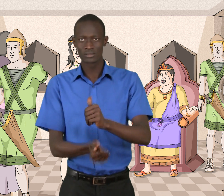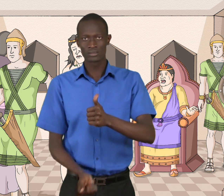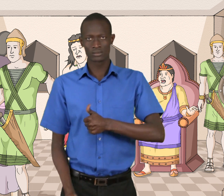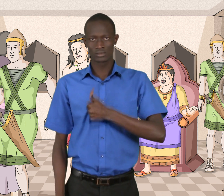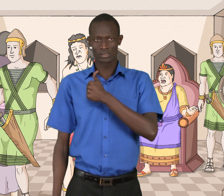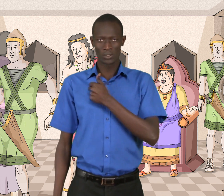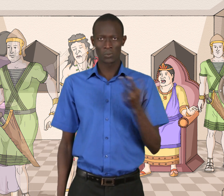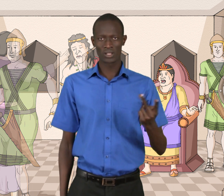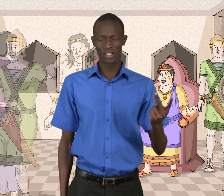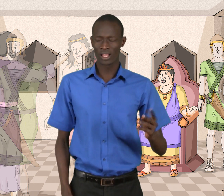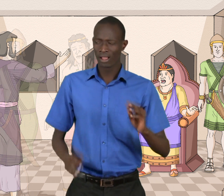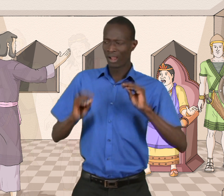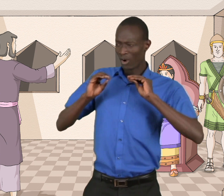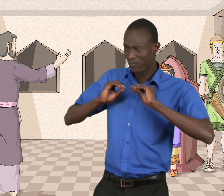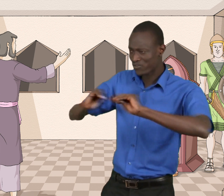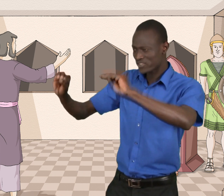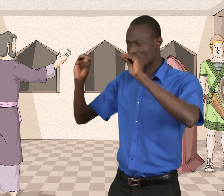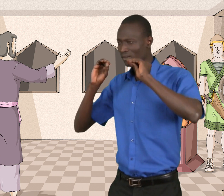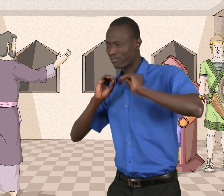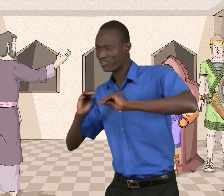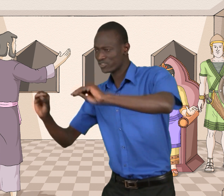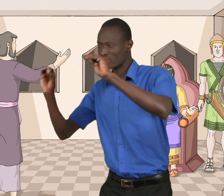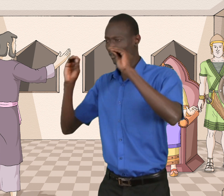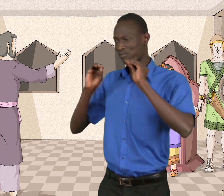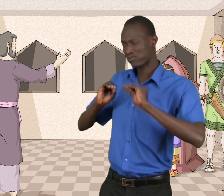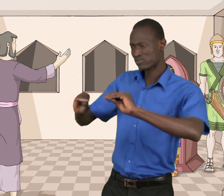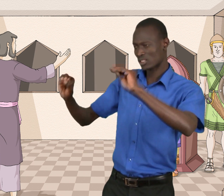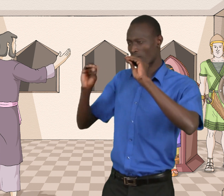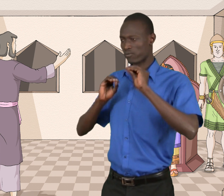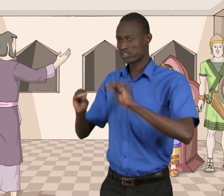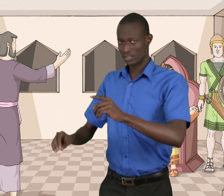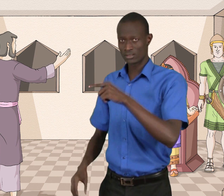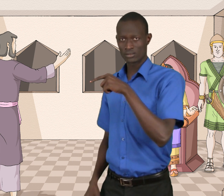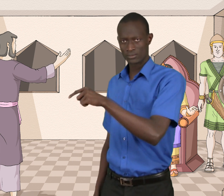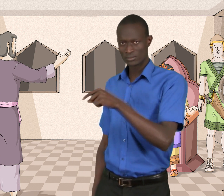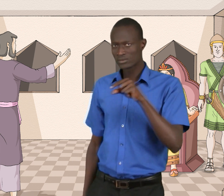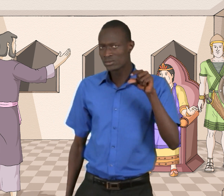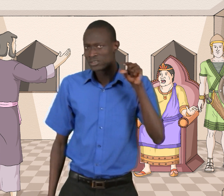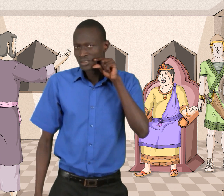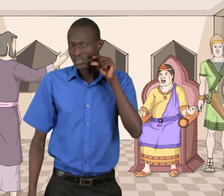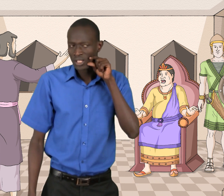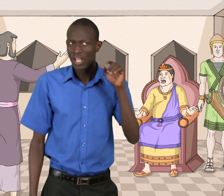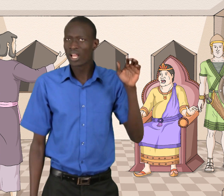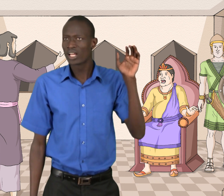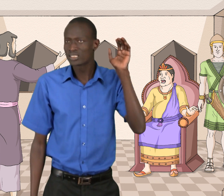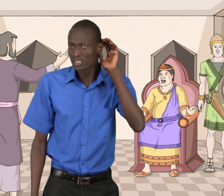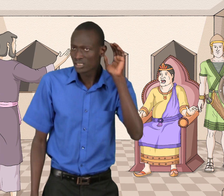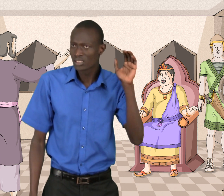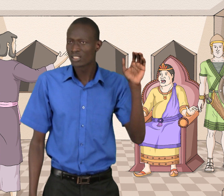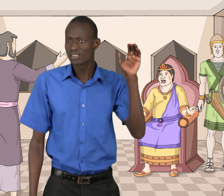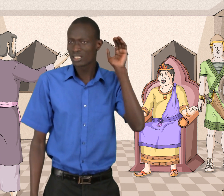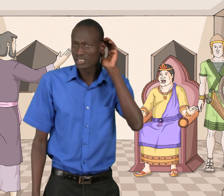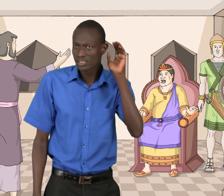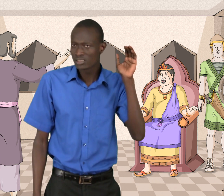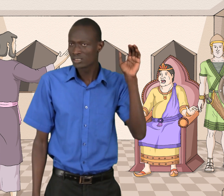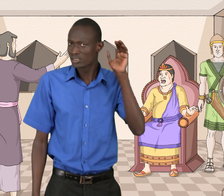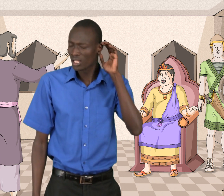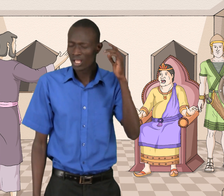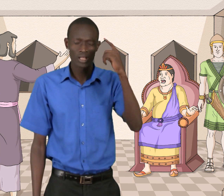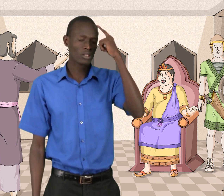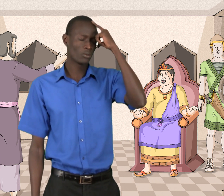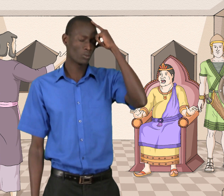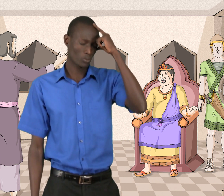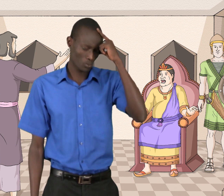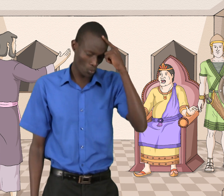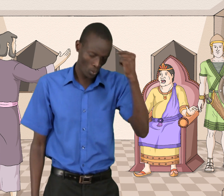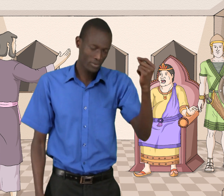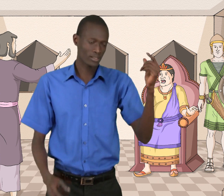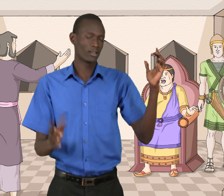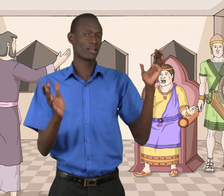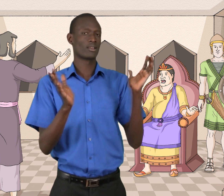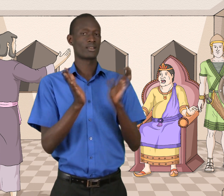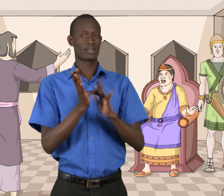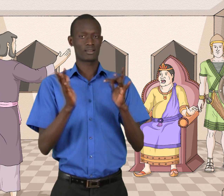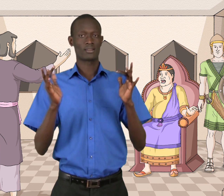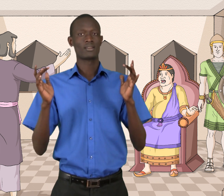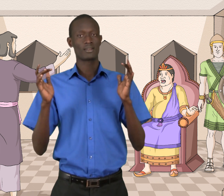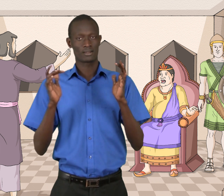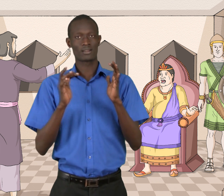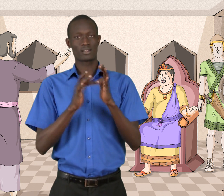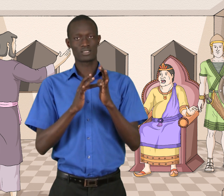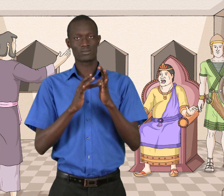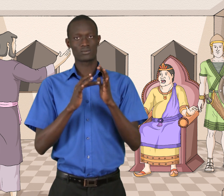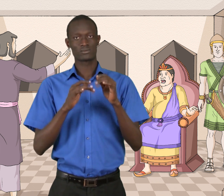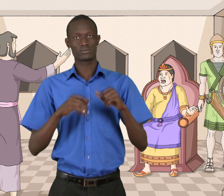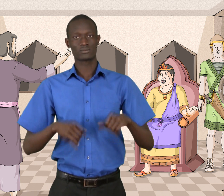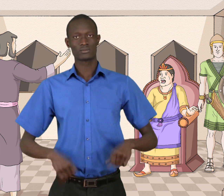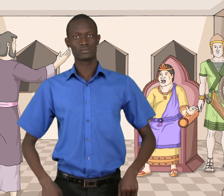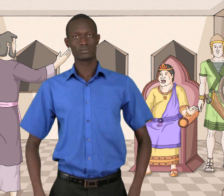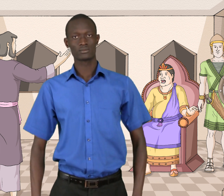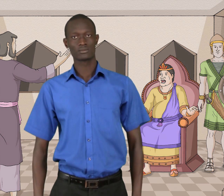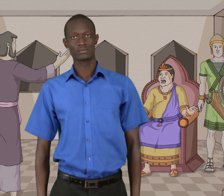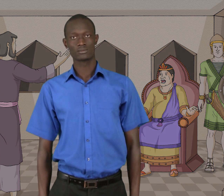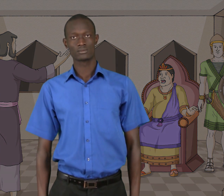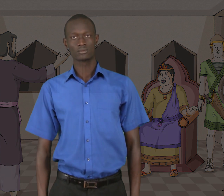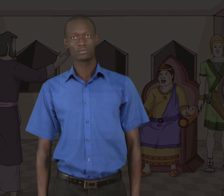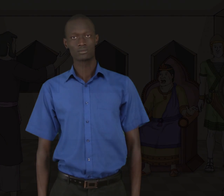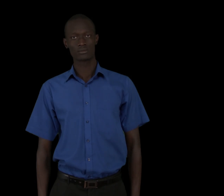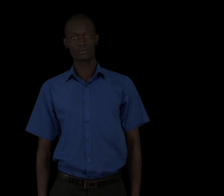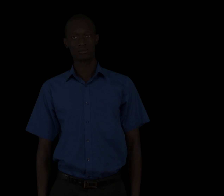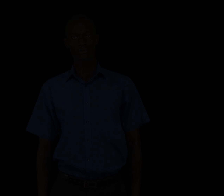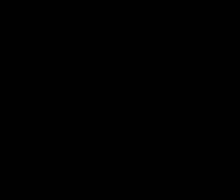When the proconsul saw what had happened, he believed, for he was astonished at the teaching about the Lord.